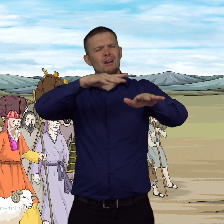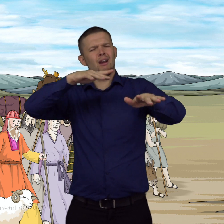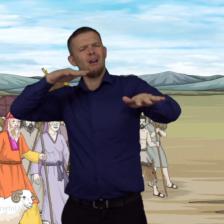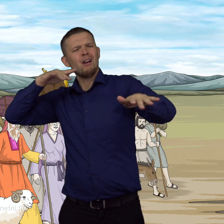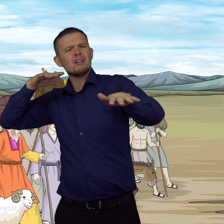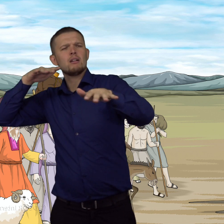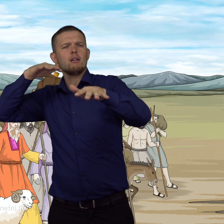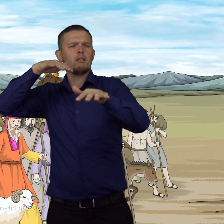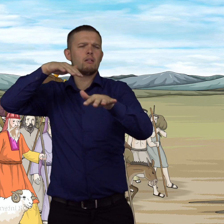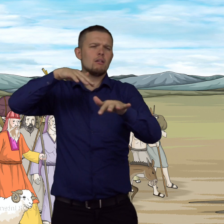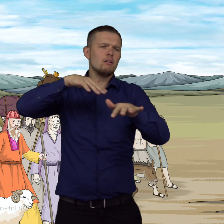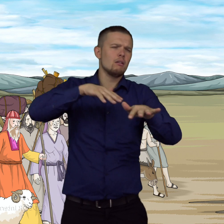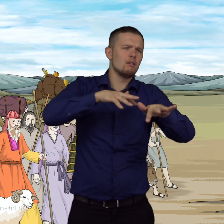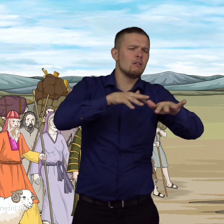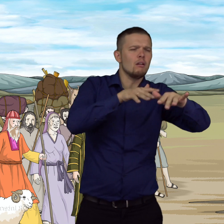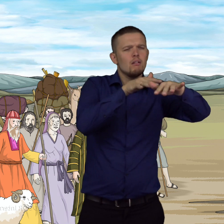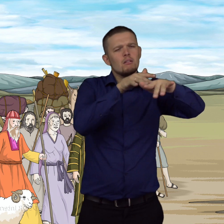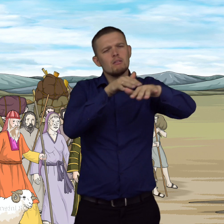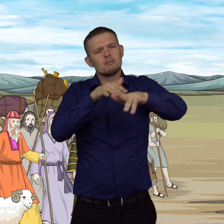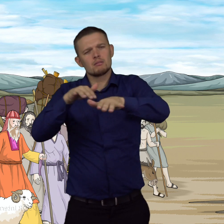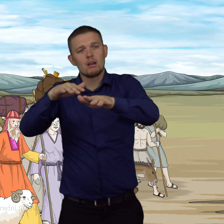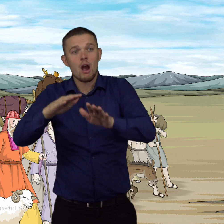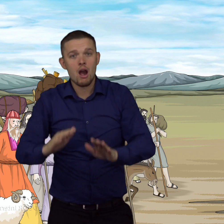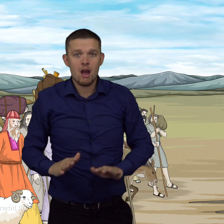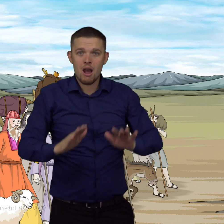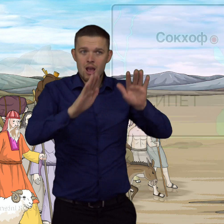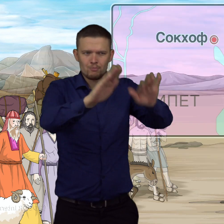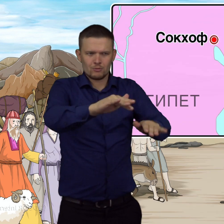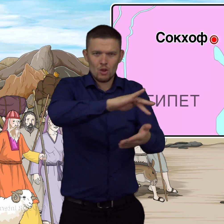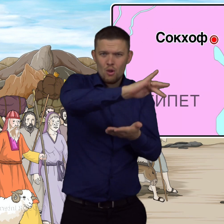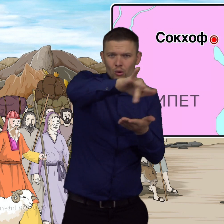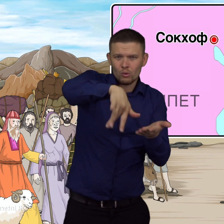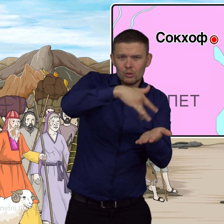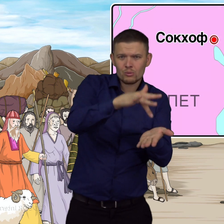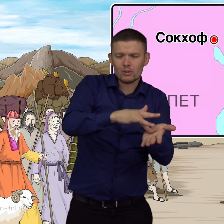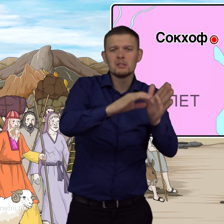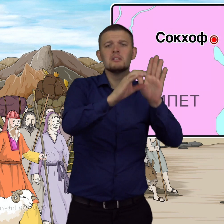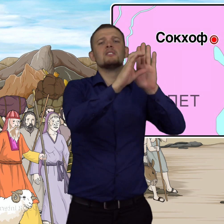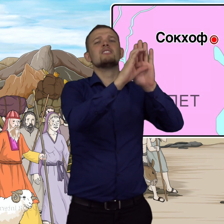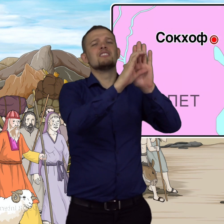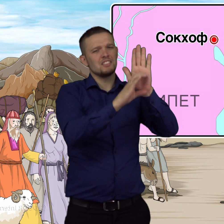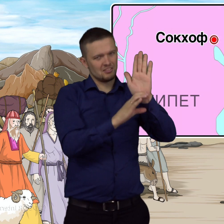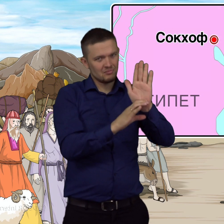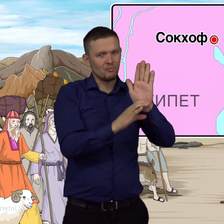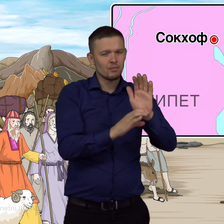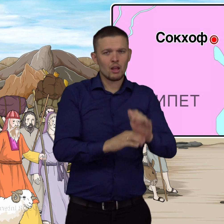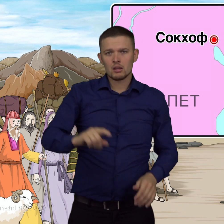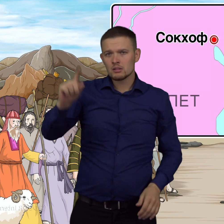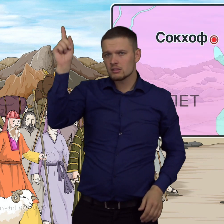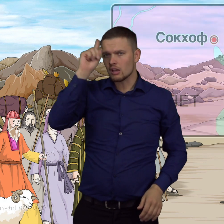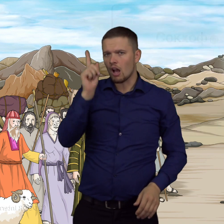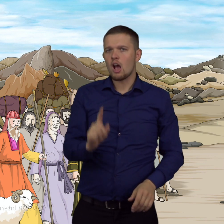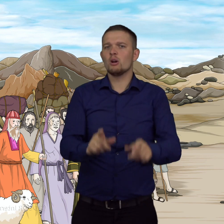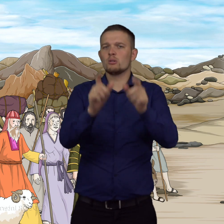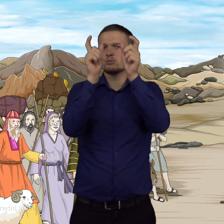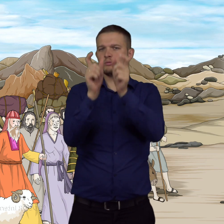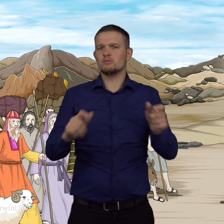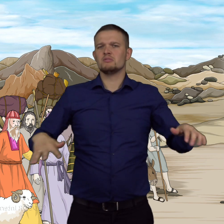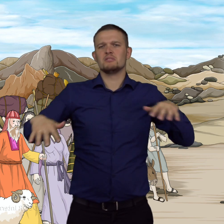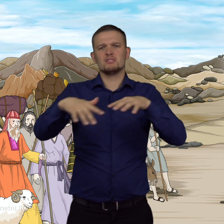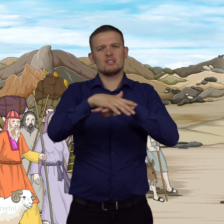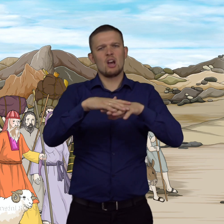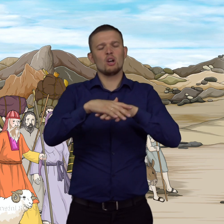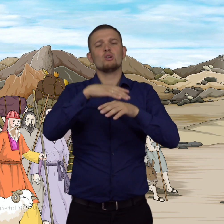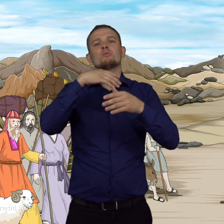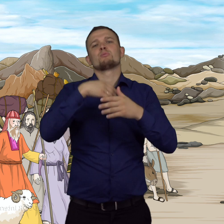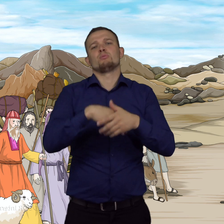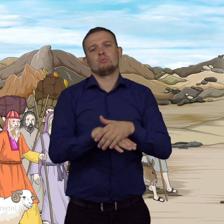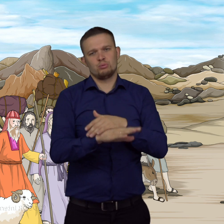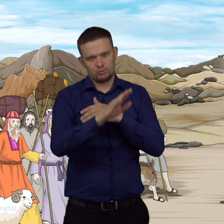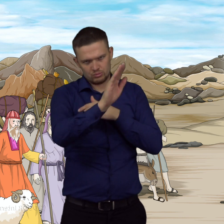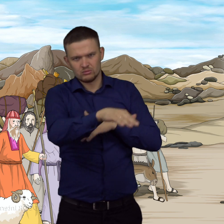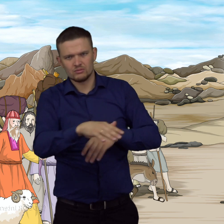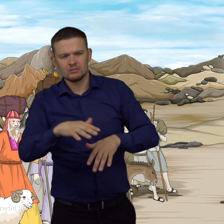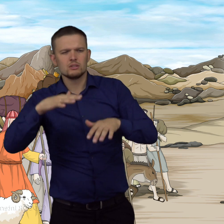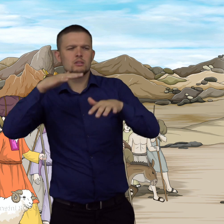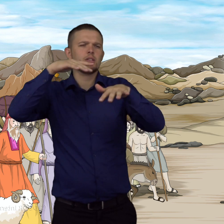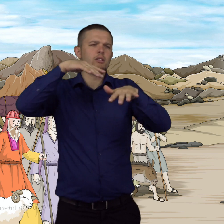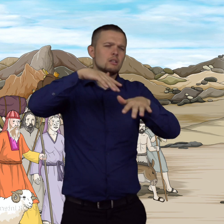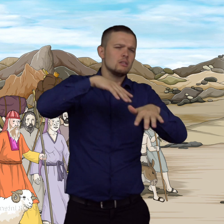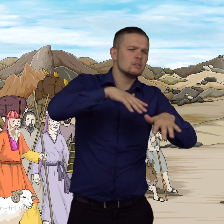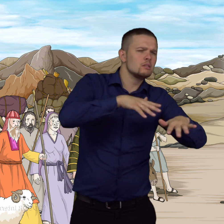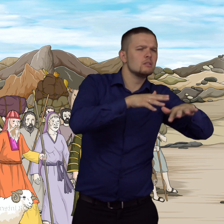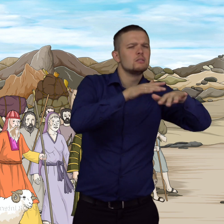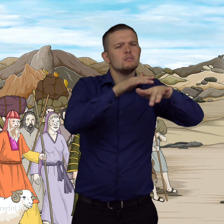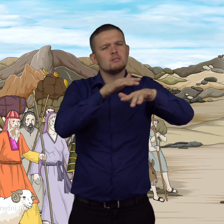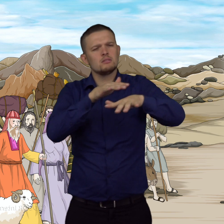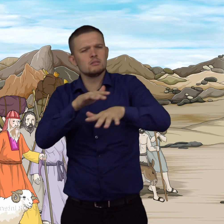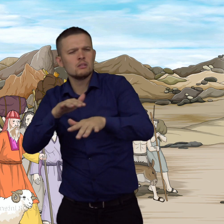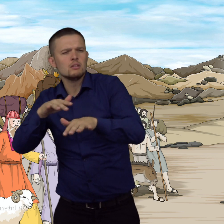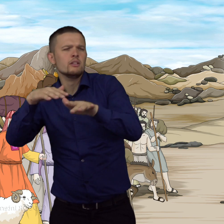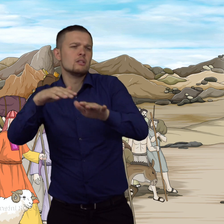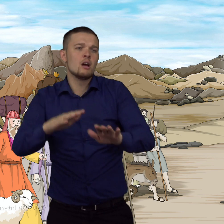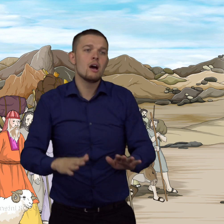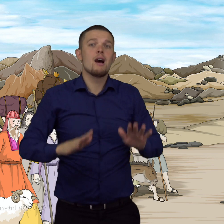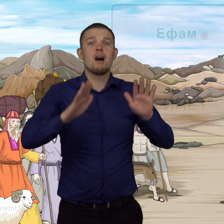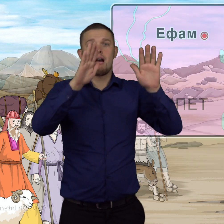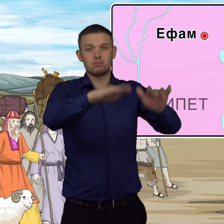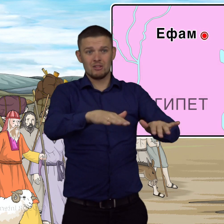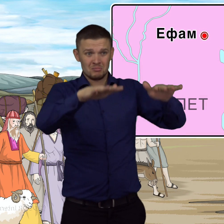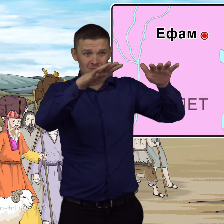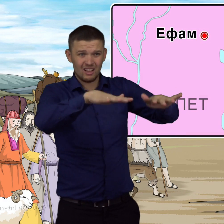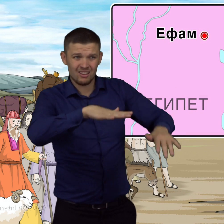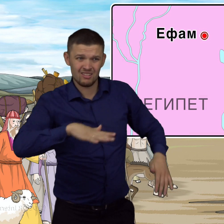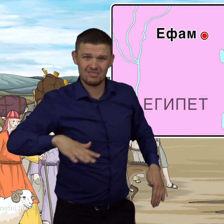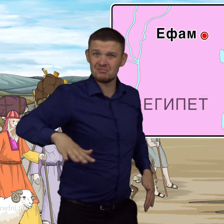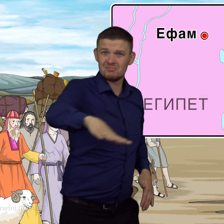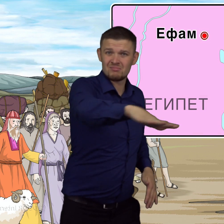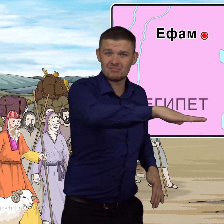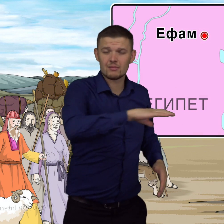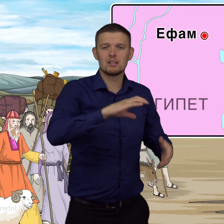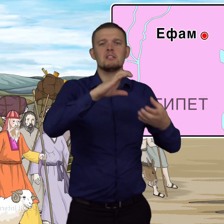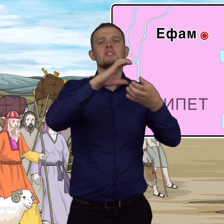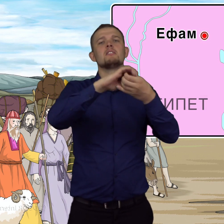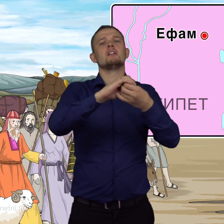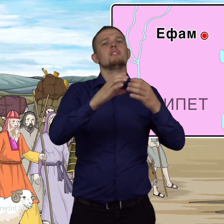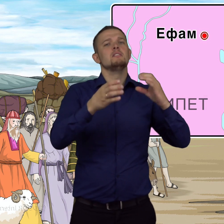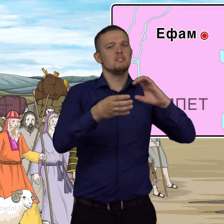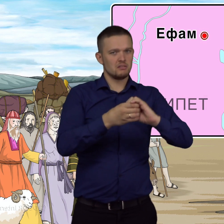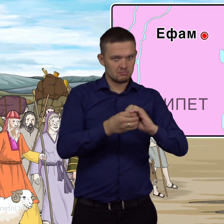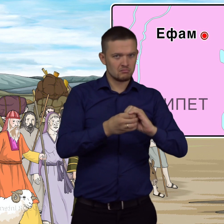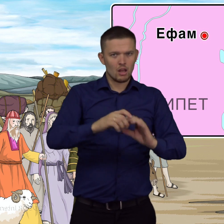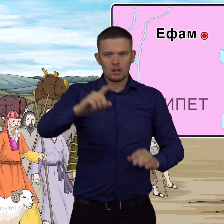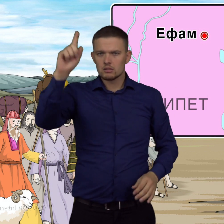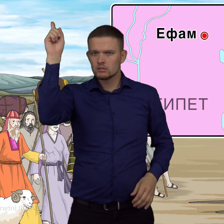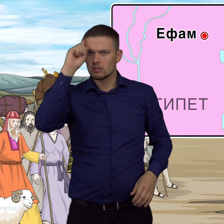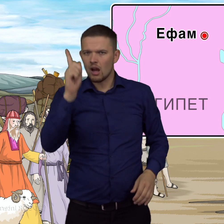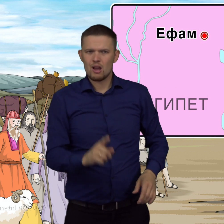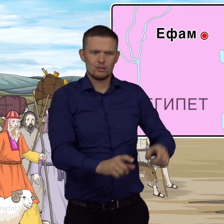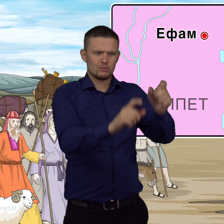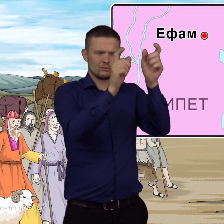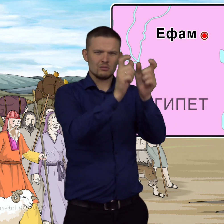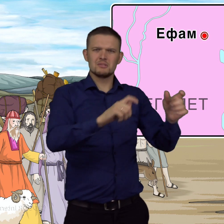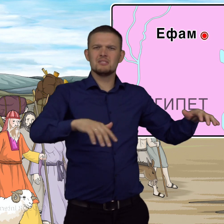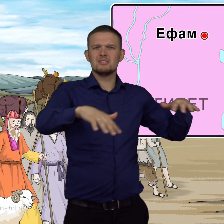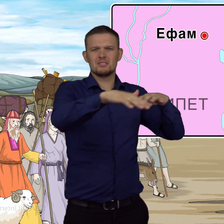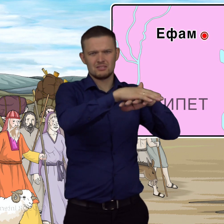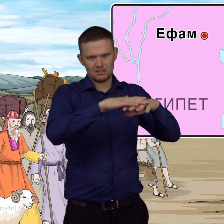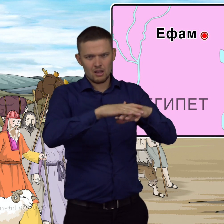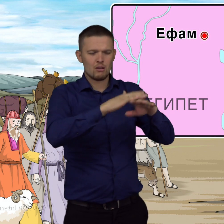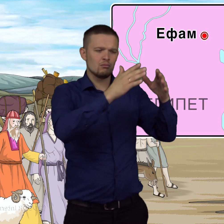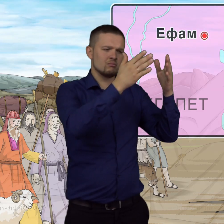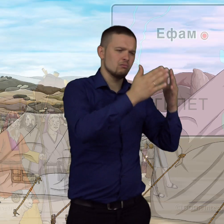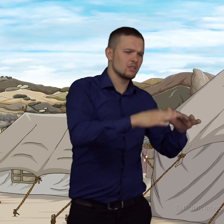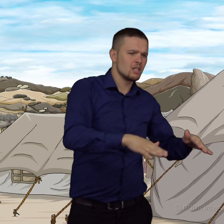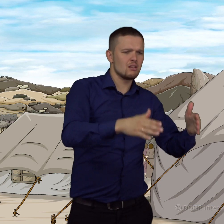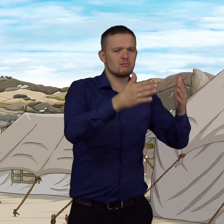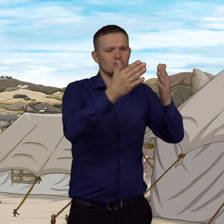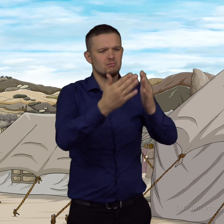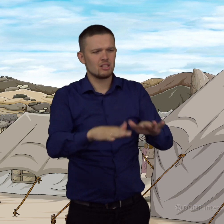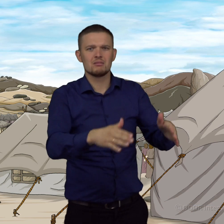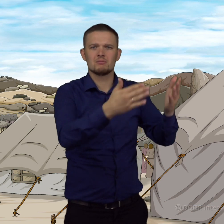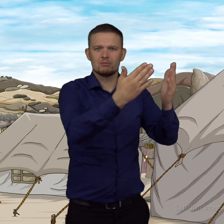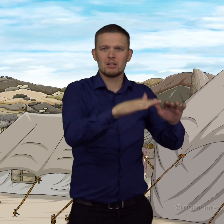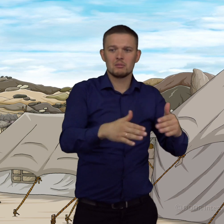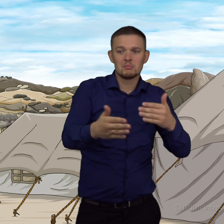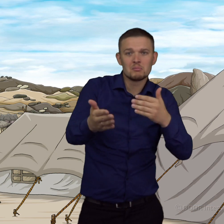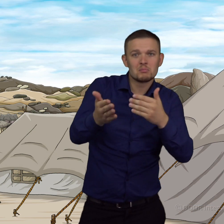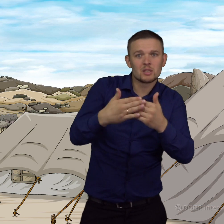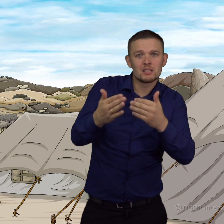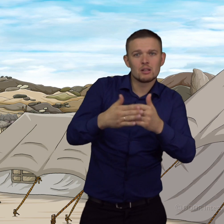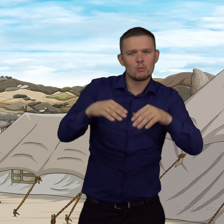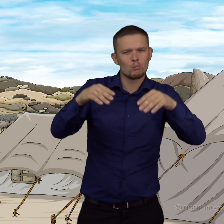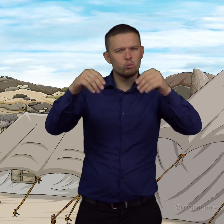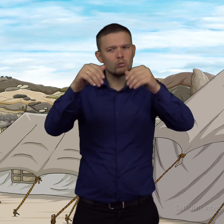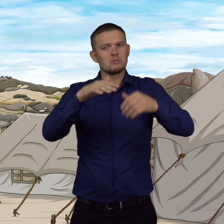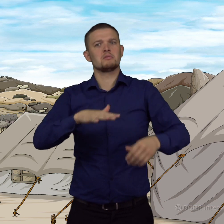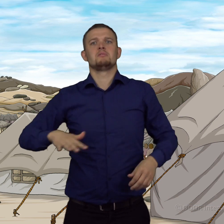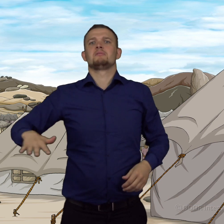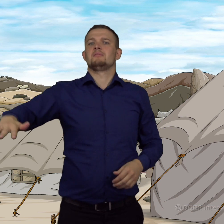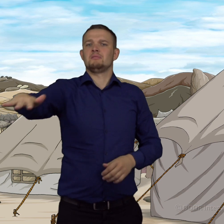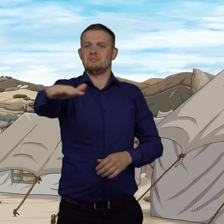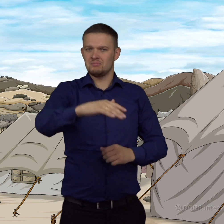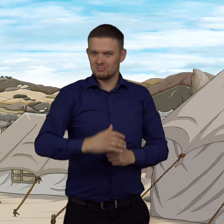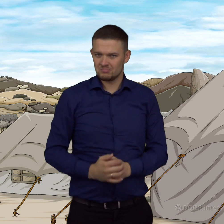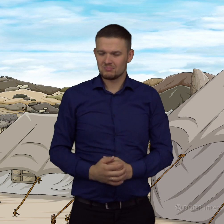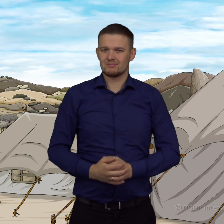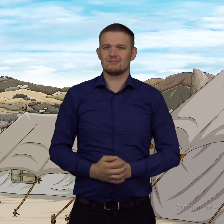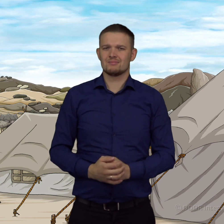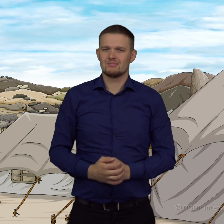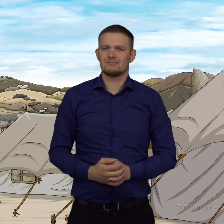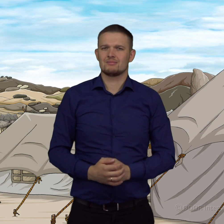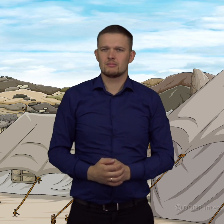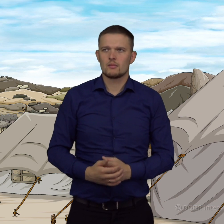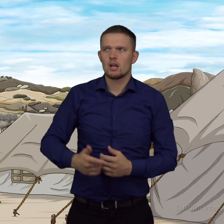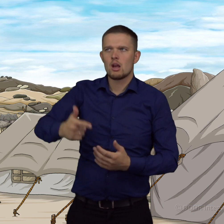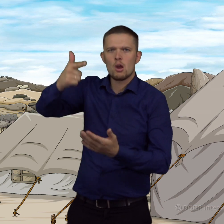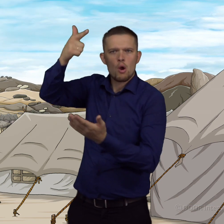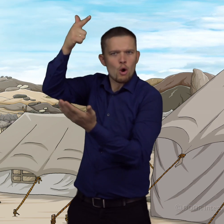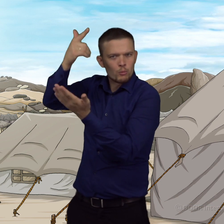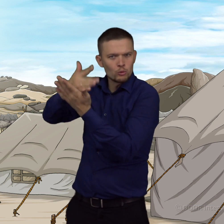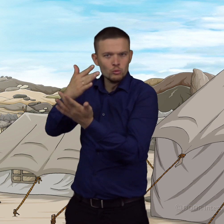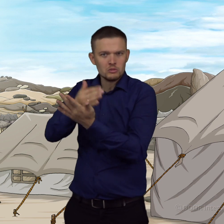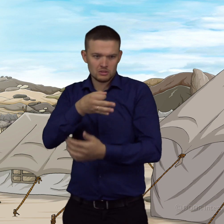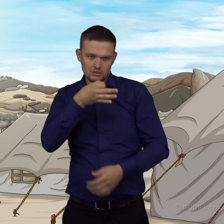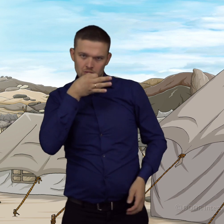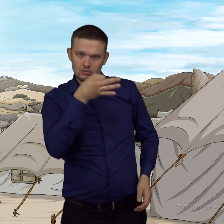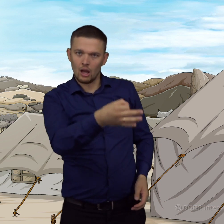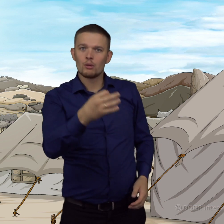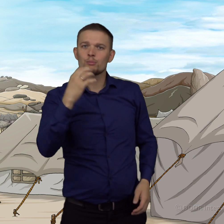Neither the pillar of cloud by day nor the pillar of fire by night left its place before the people.